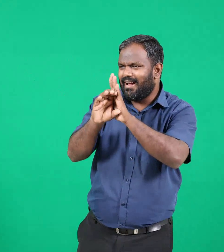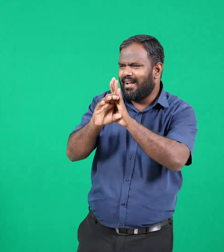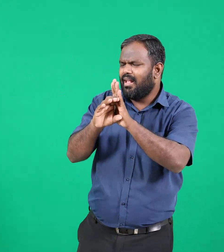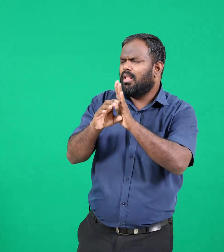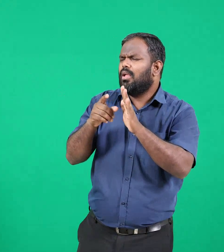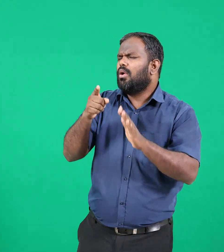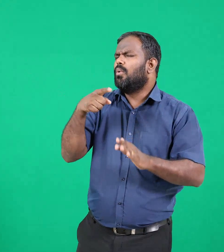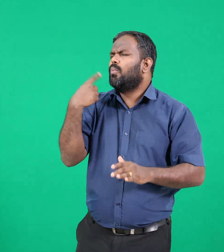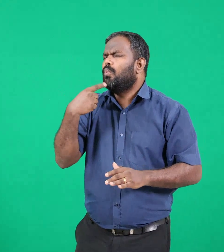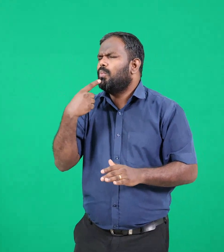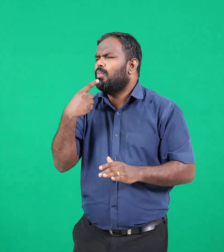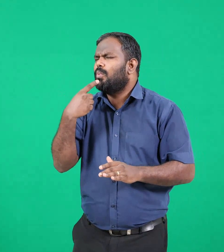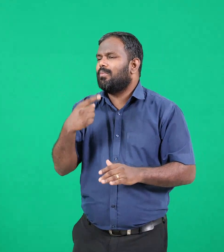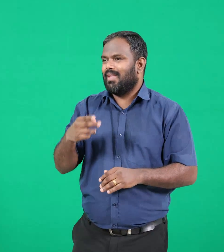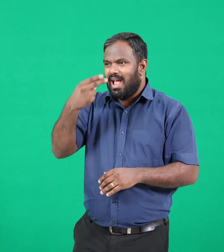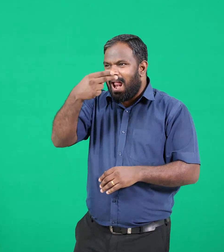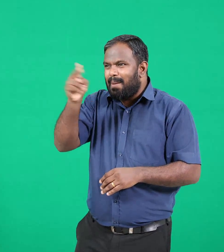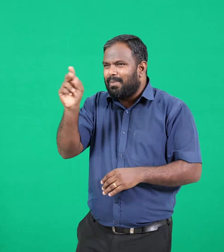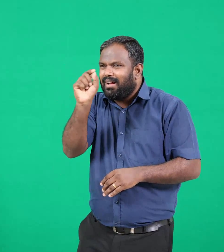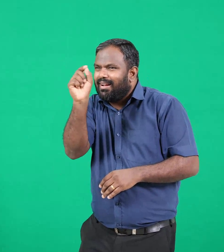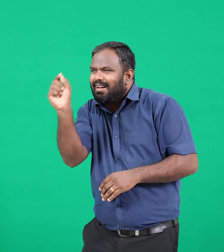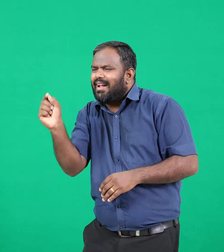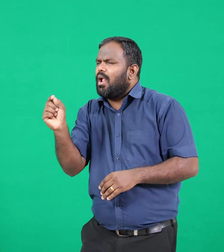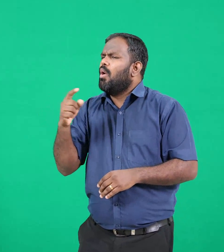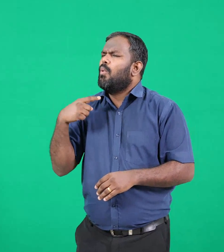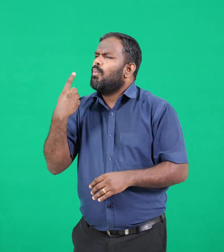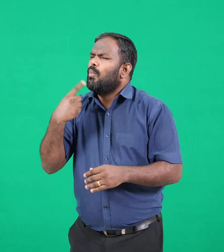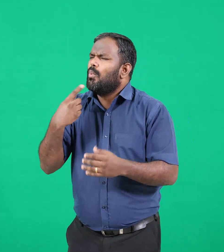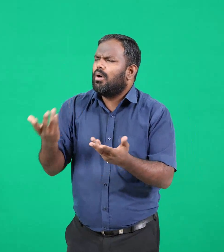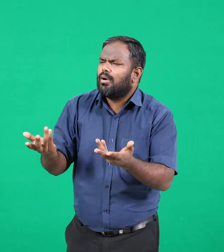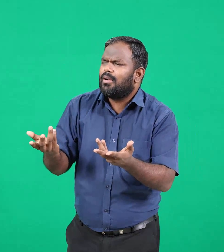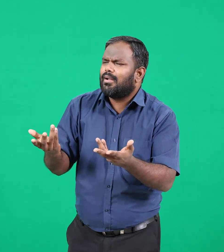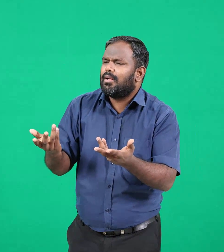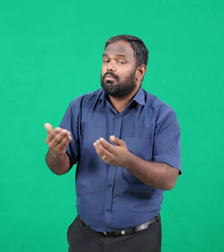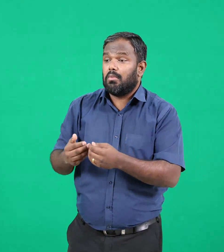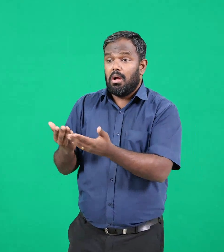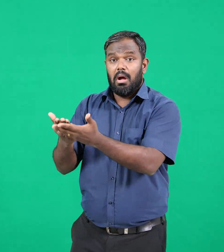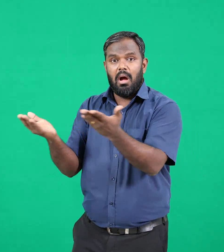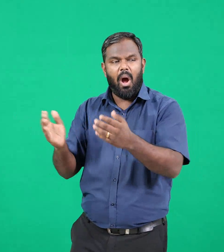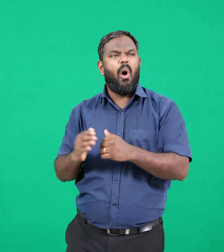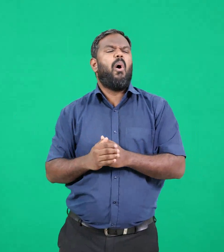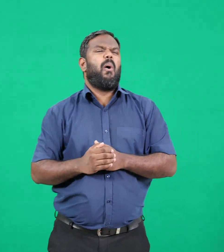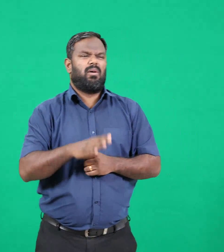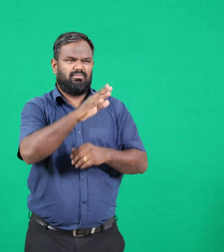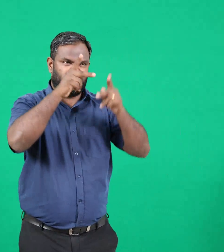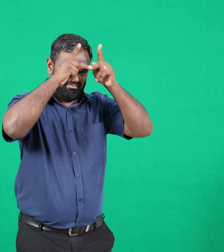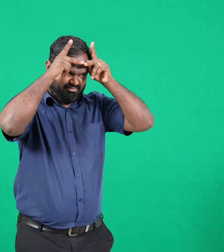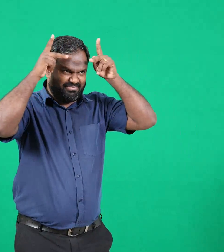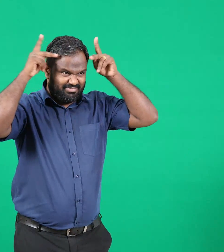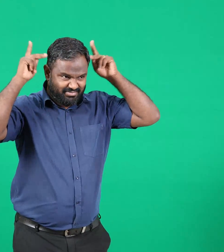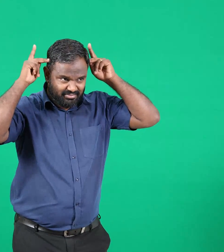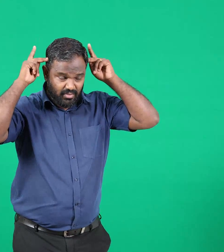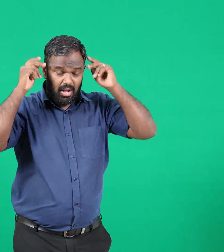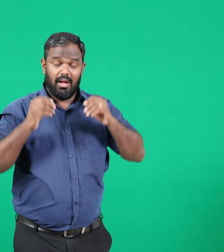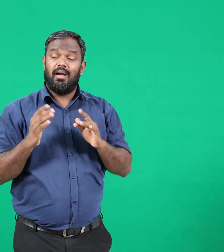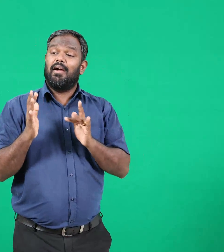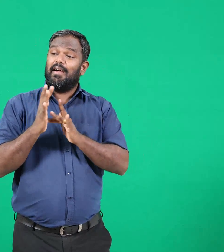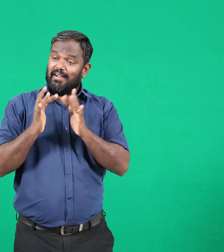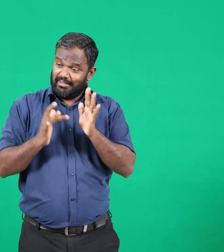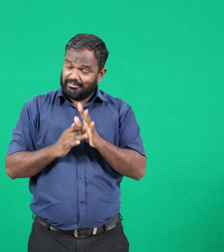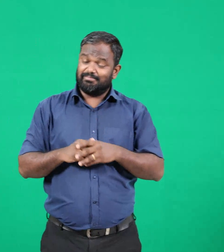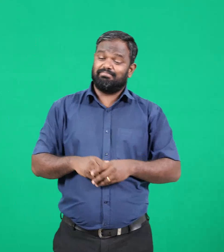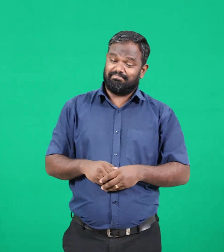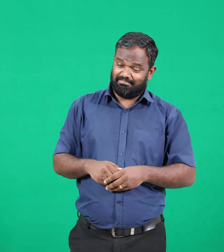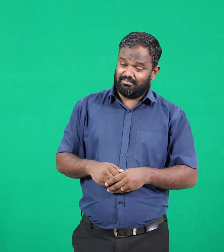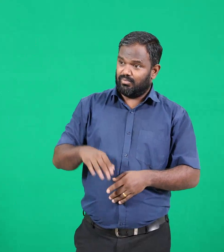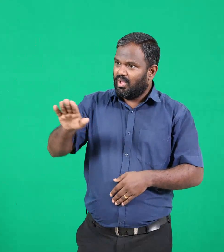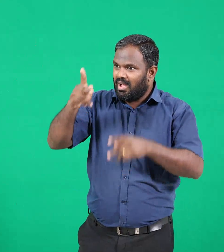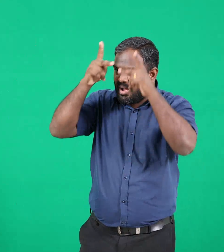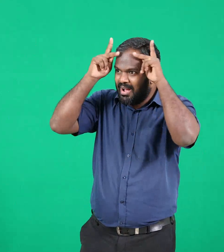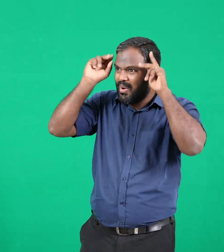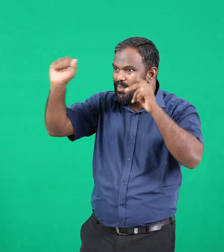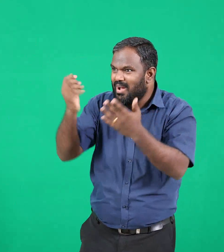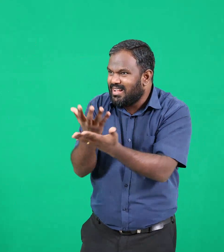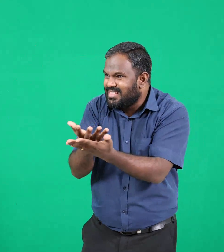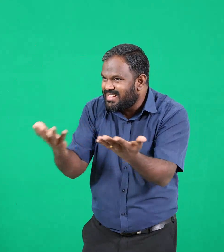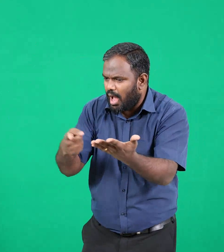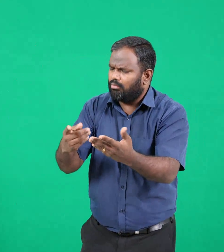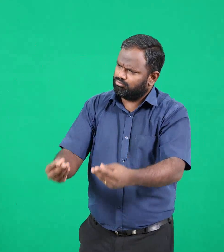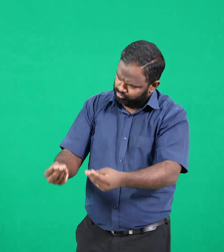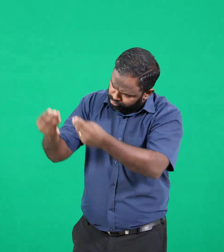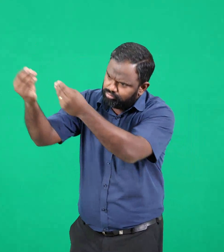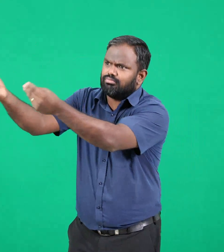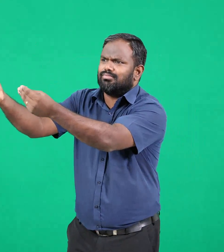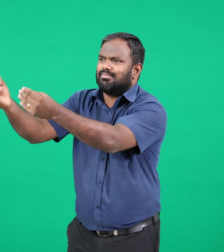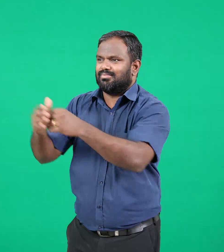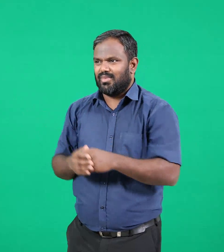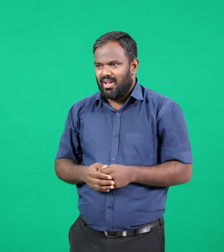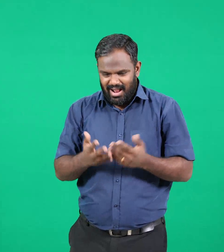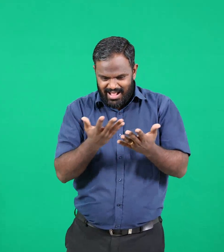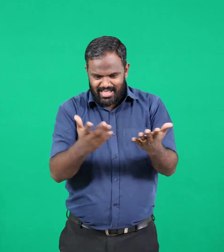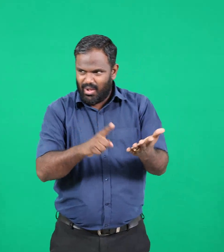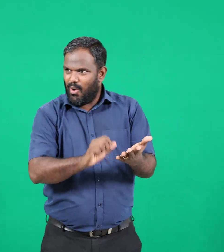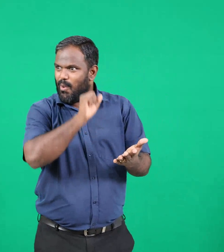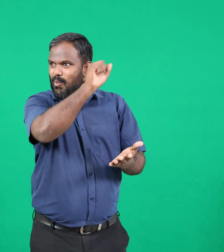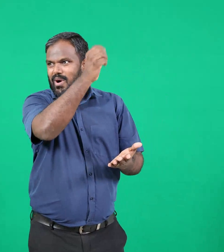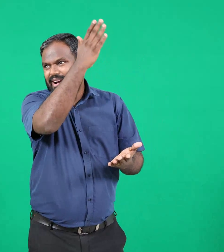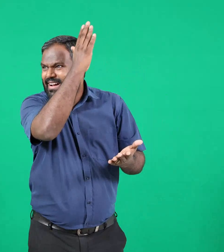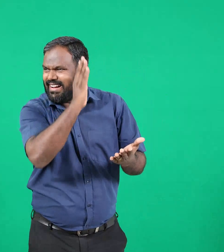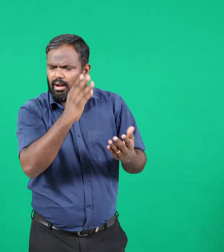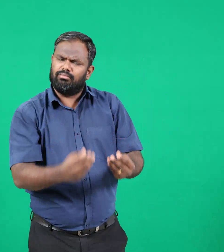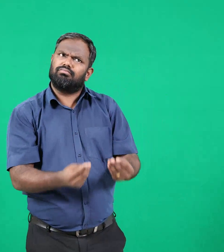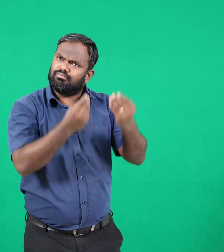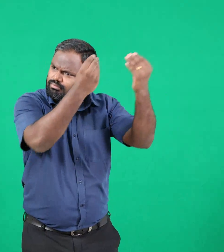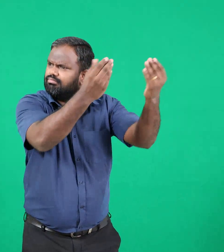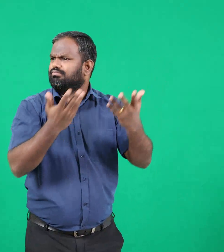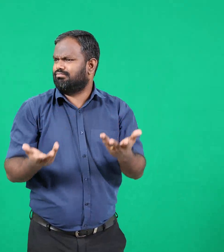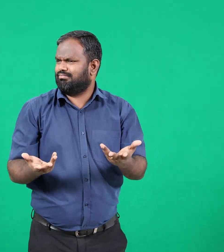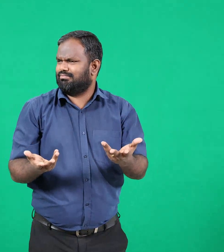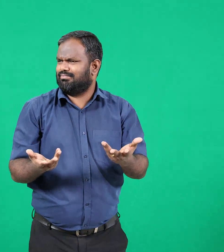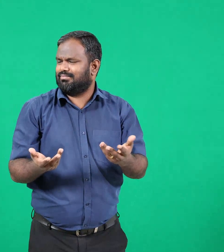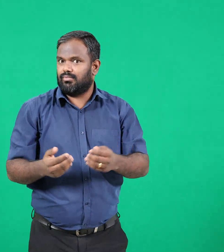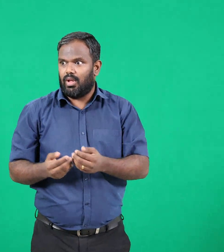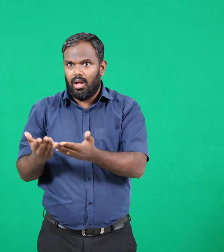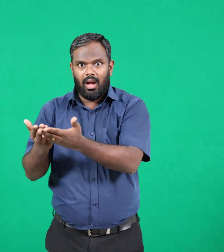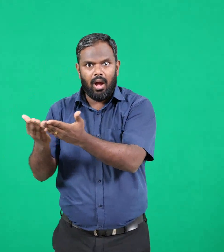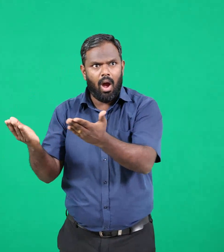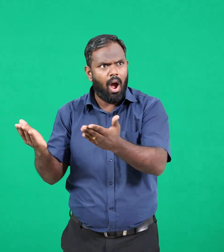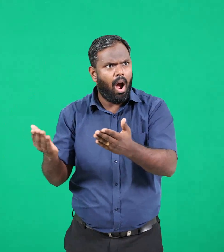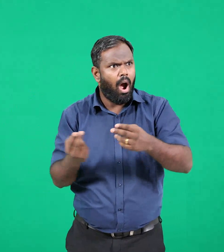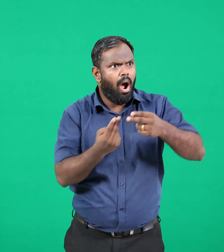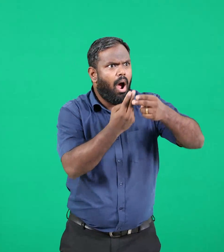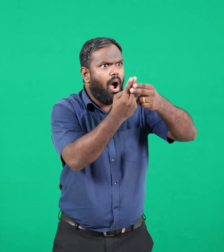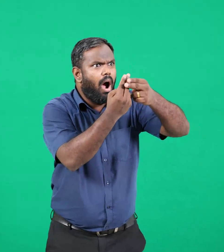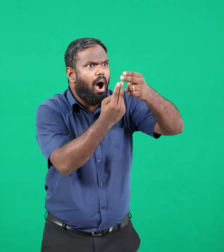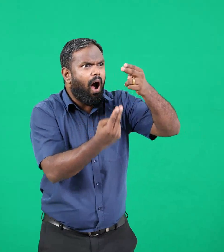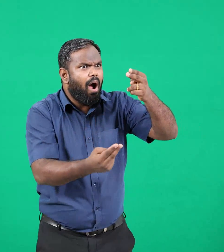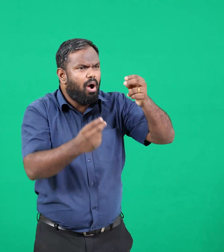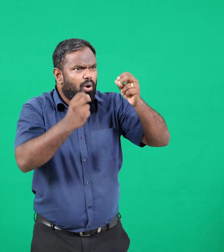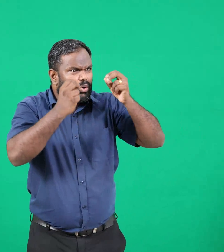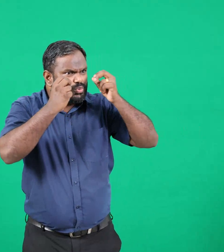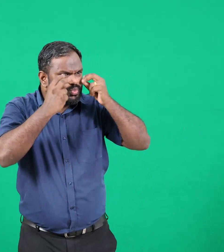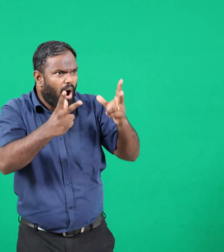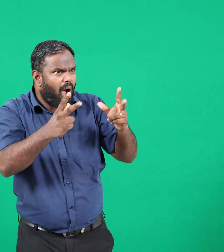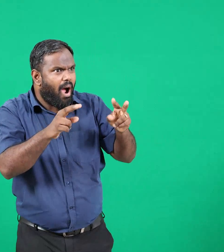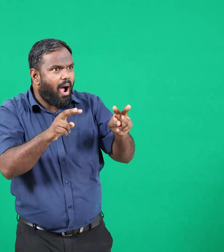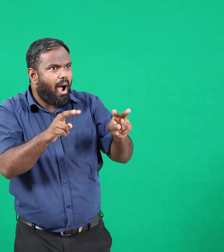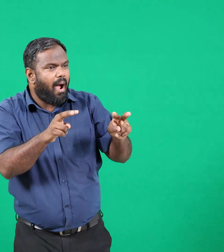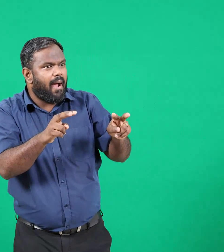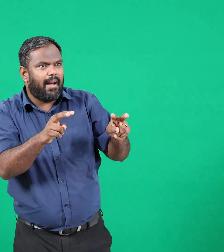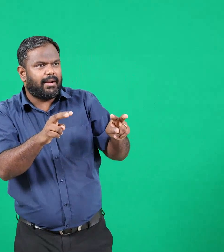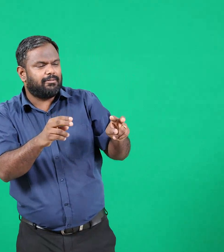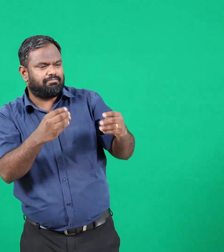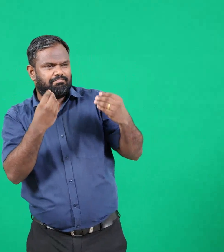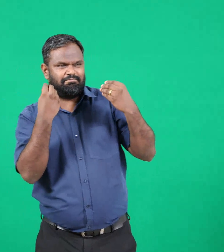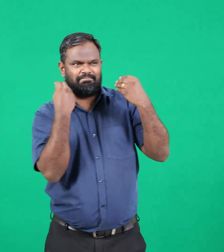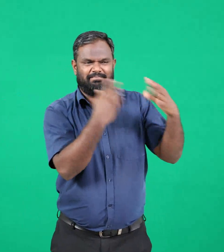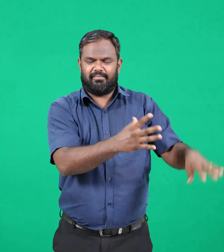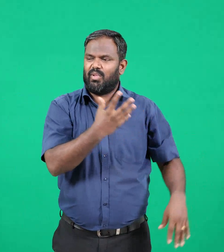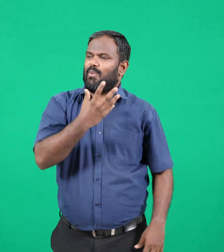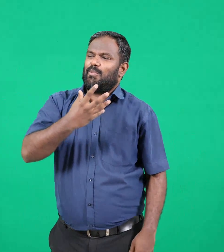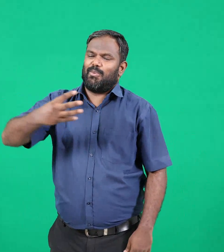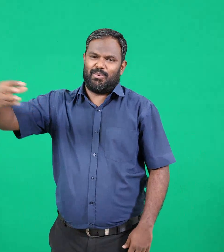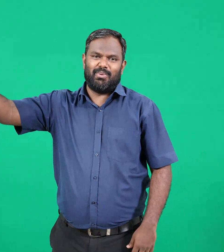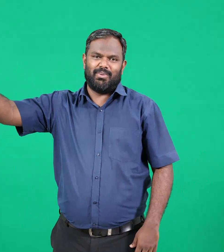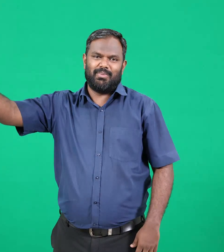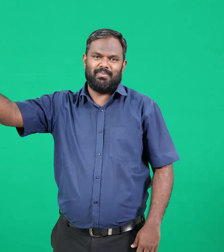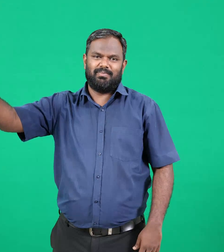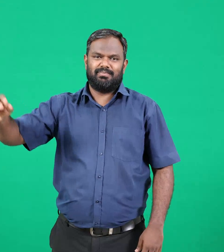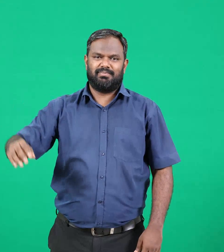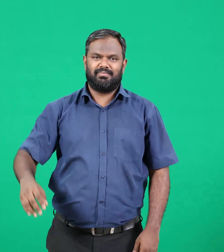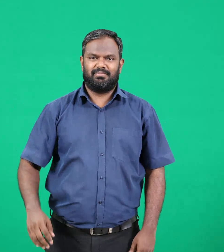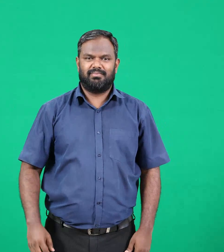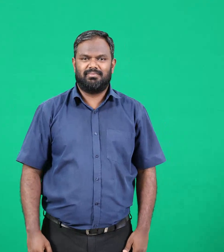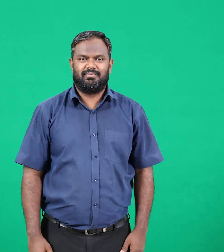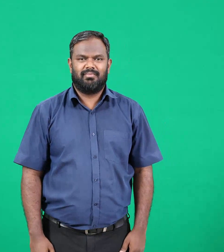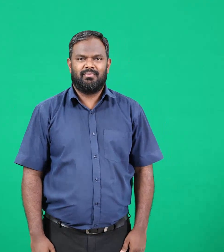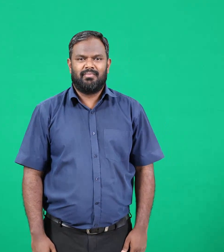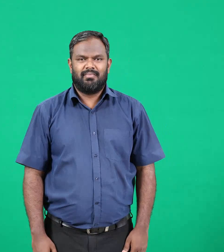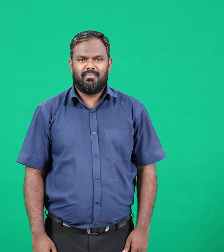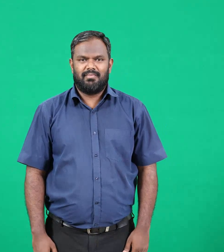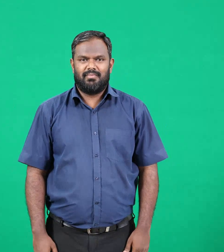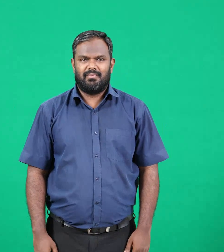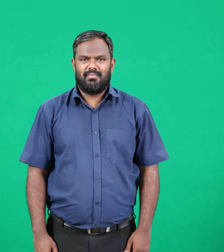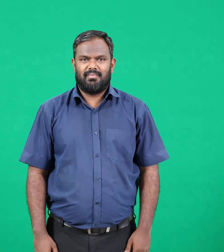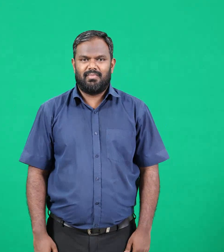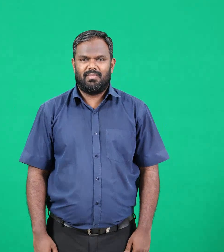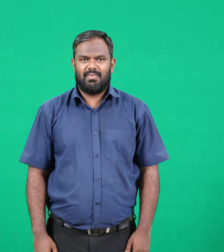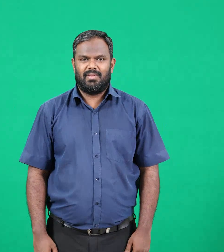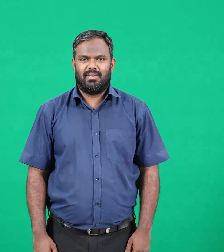So Jesus told them, "Give to Caesar what is Caesar's, and to God what is God's." And when they heard this, they were amazed. So they left Him and went away.